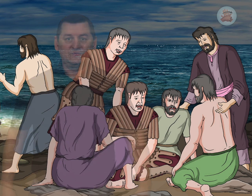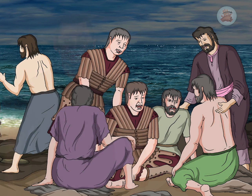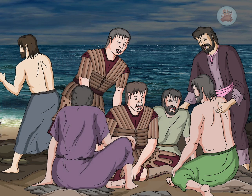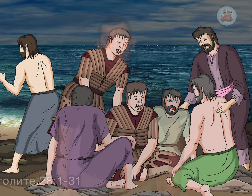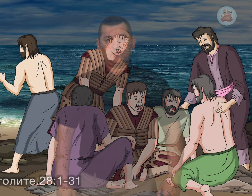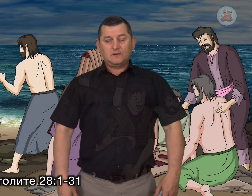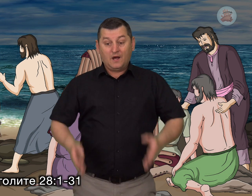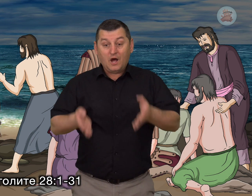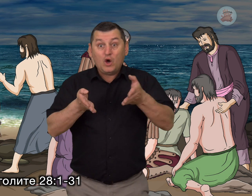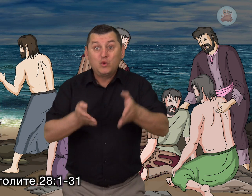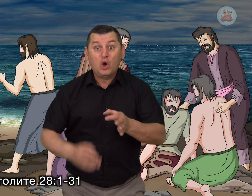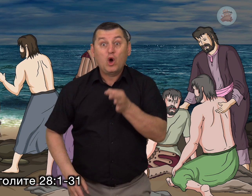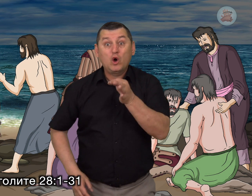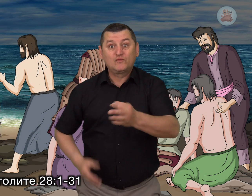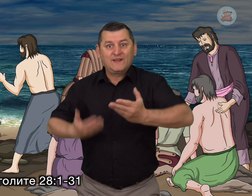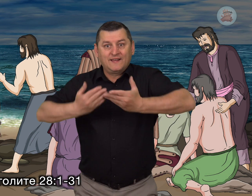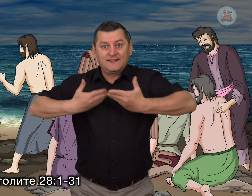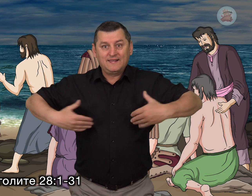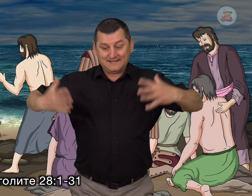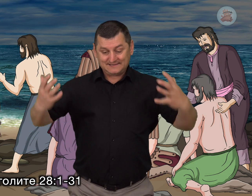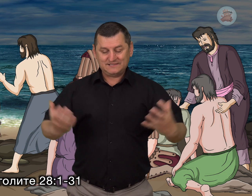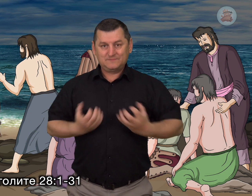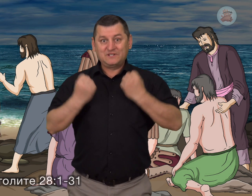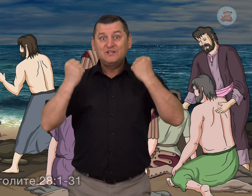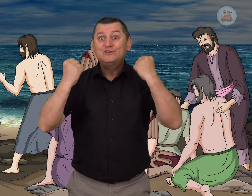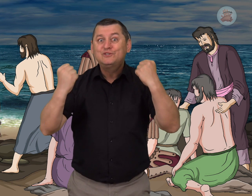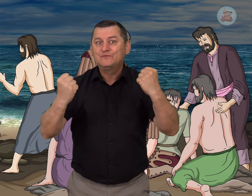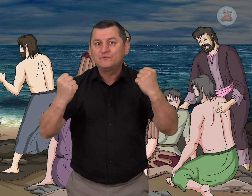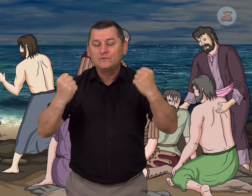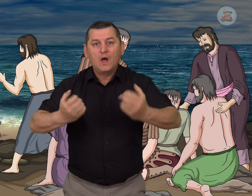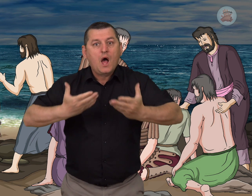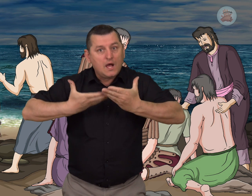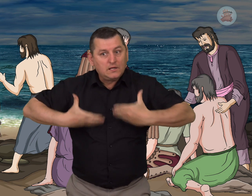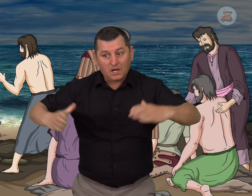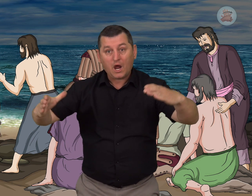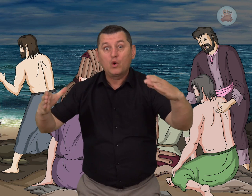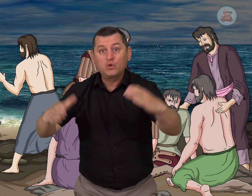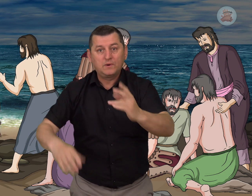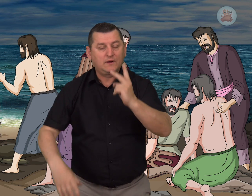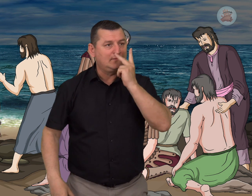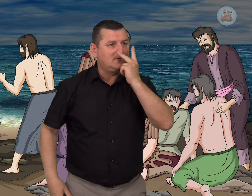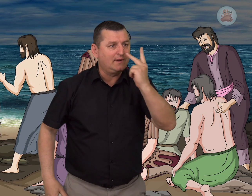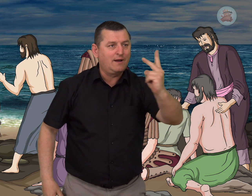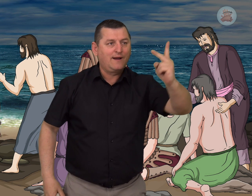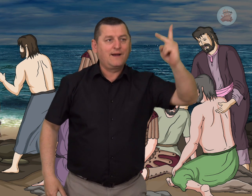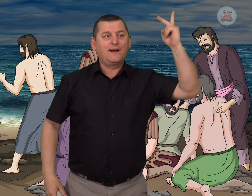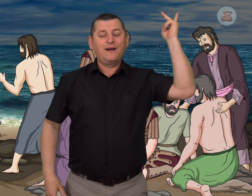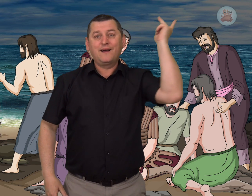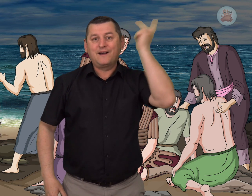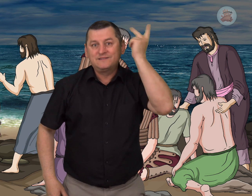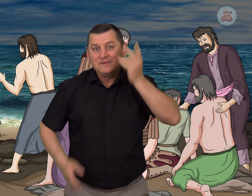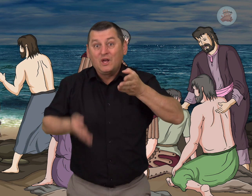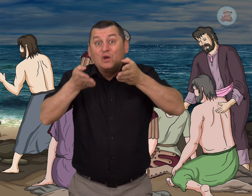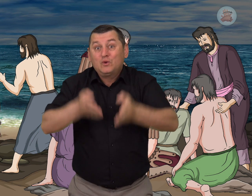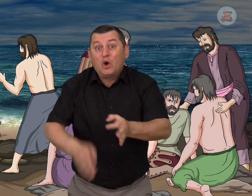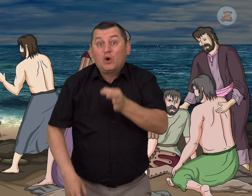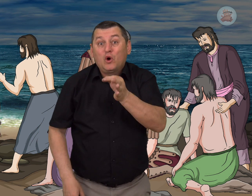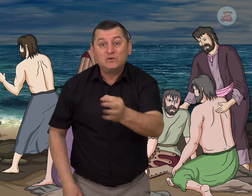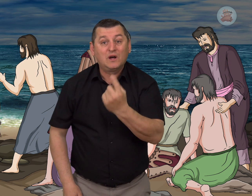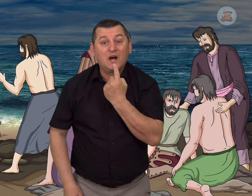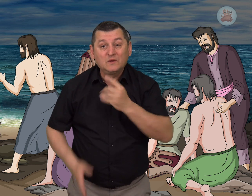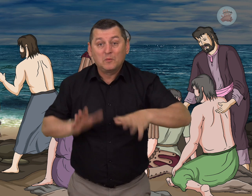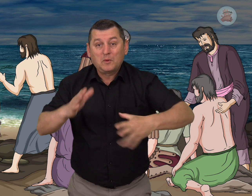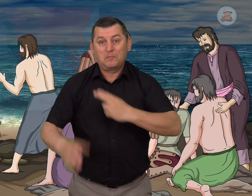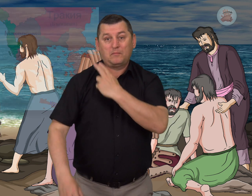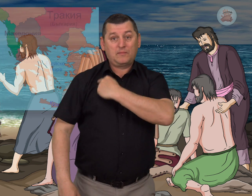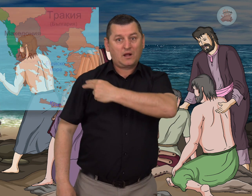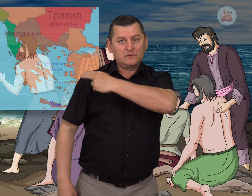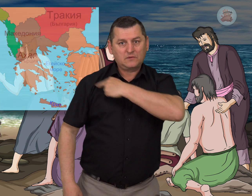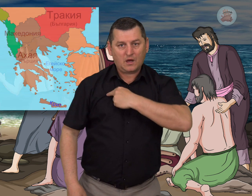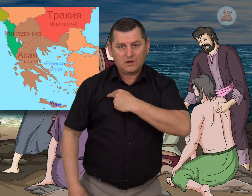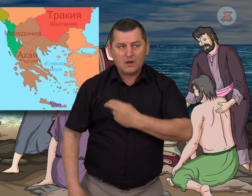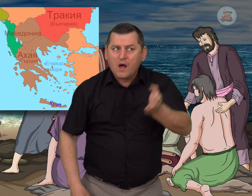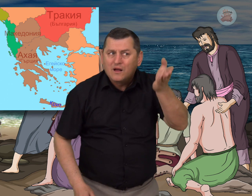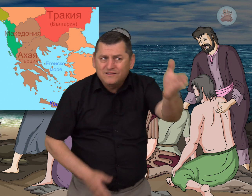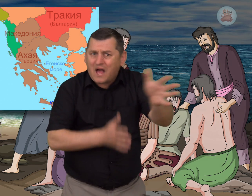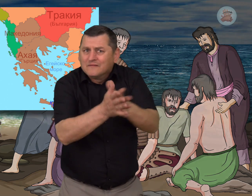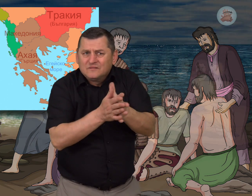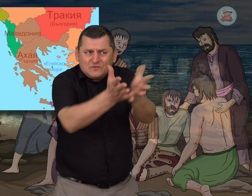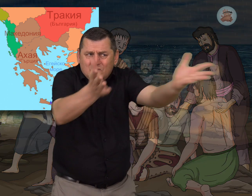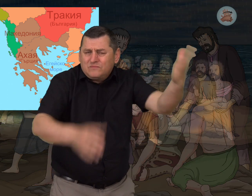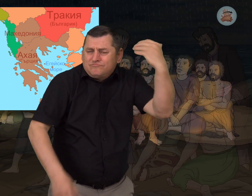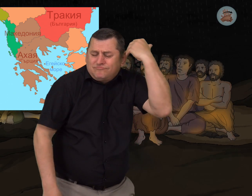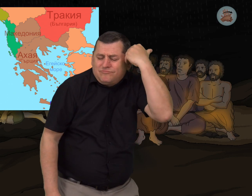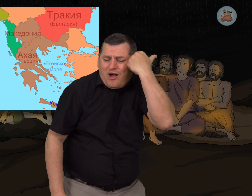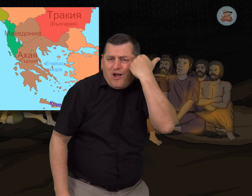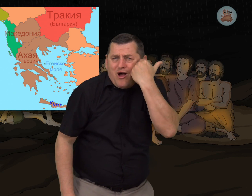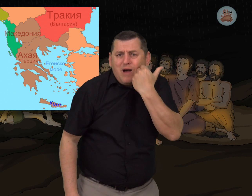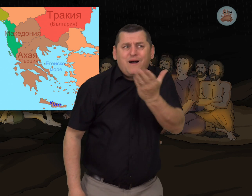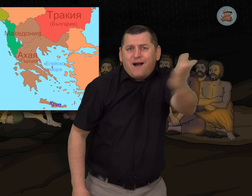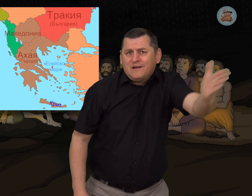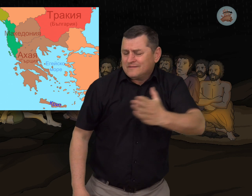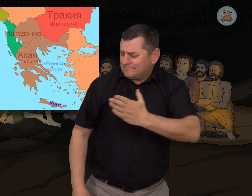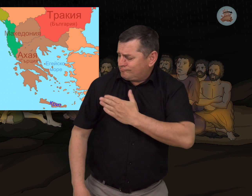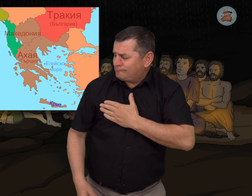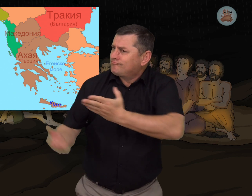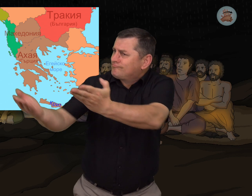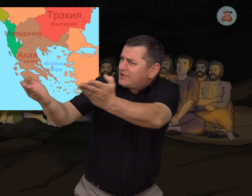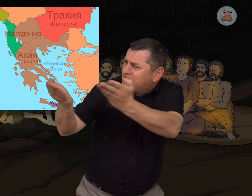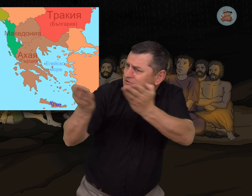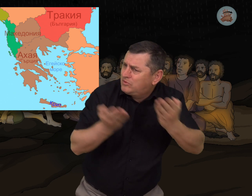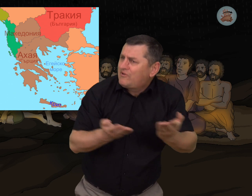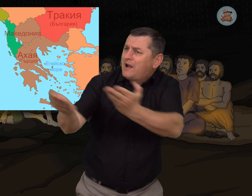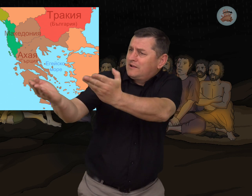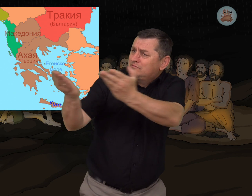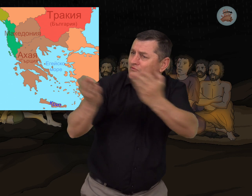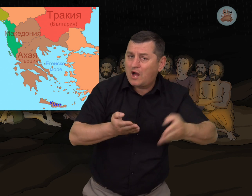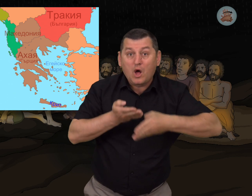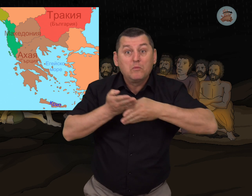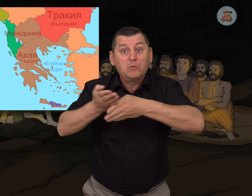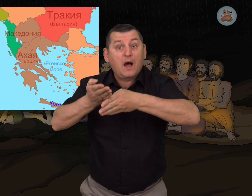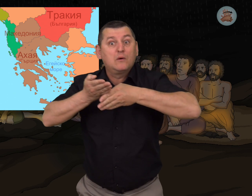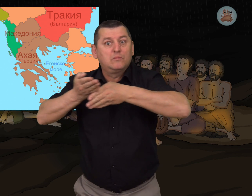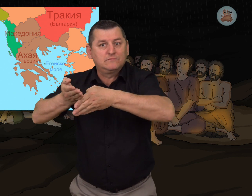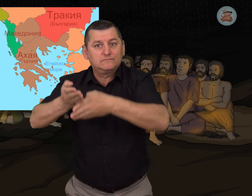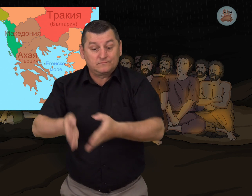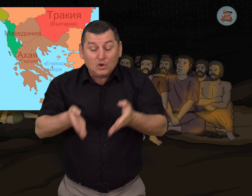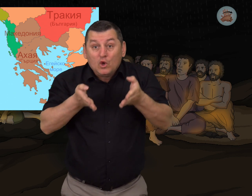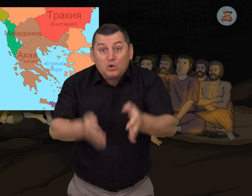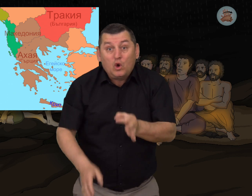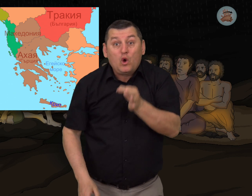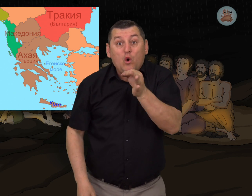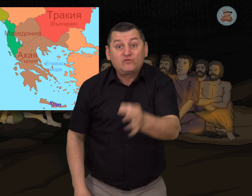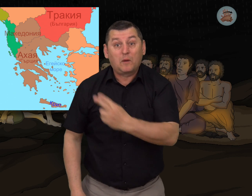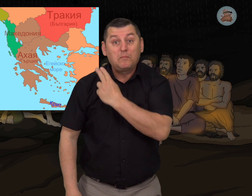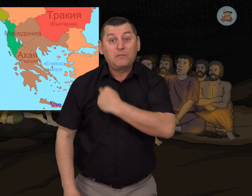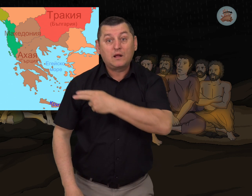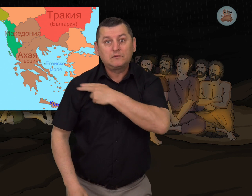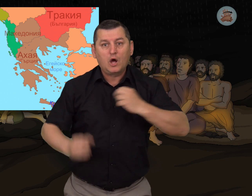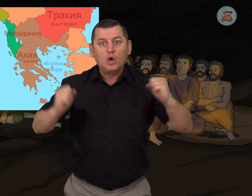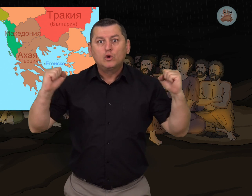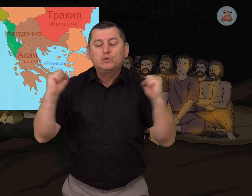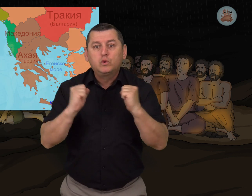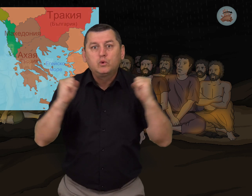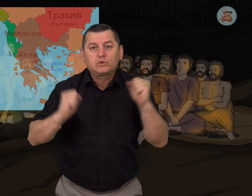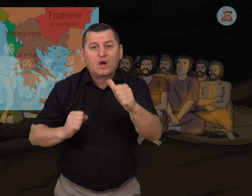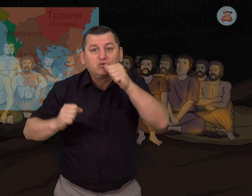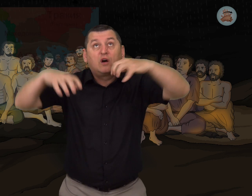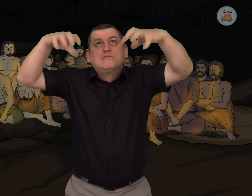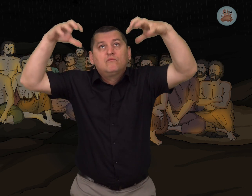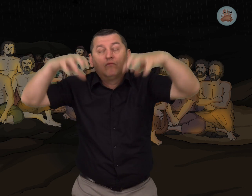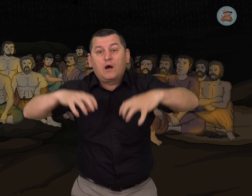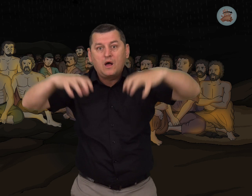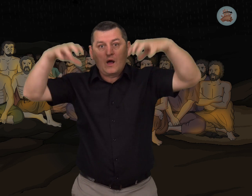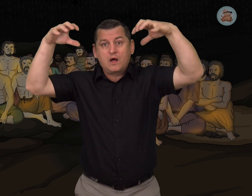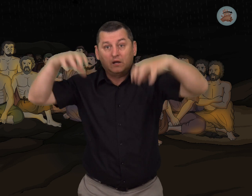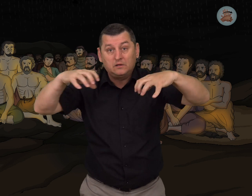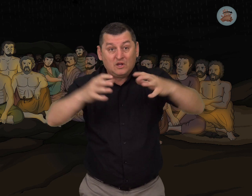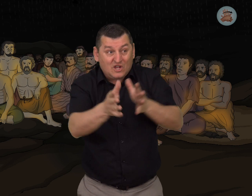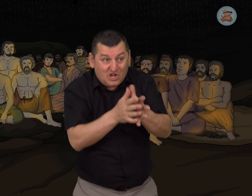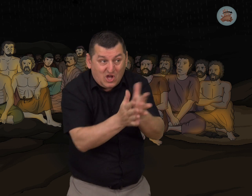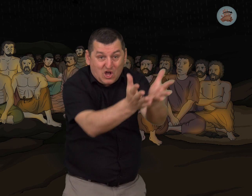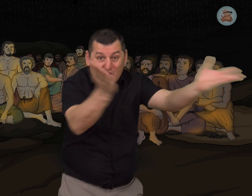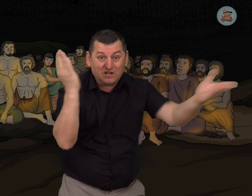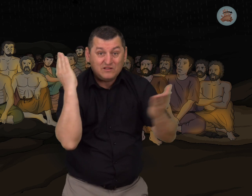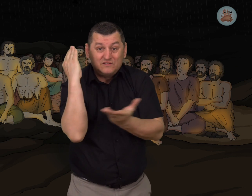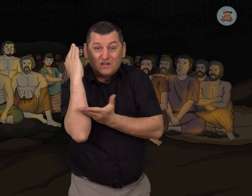Once we were safely ashore, we learned that the island was called Malta.